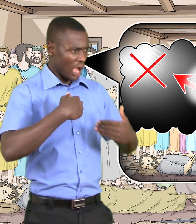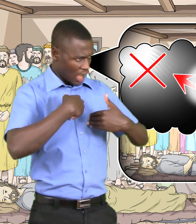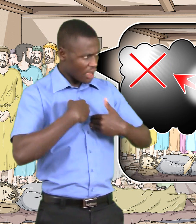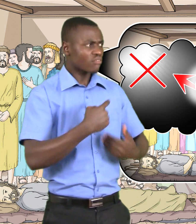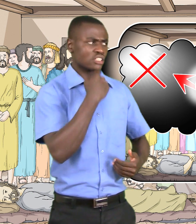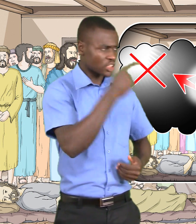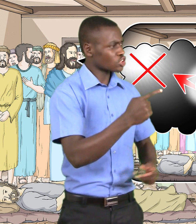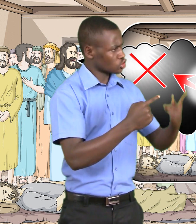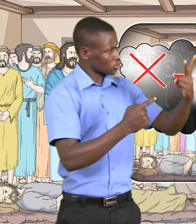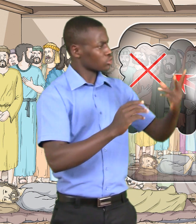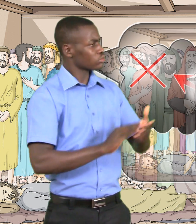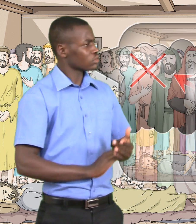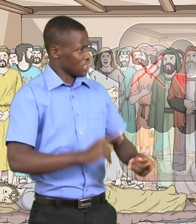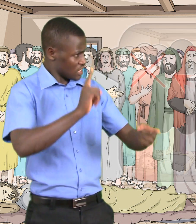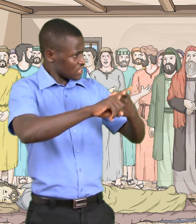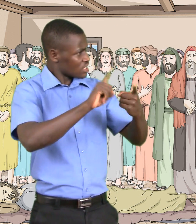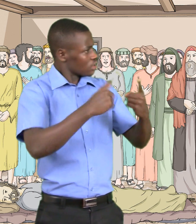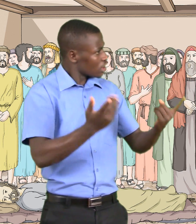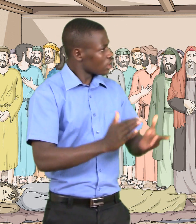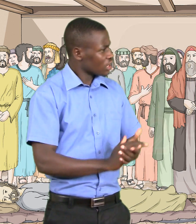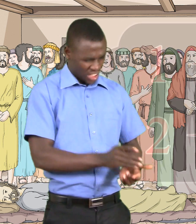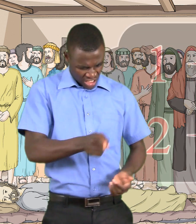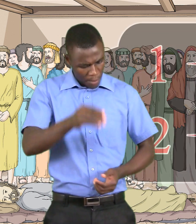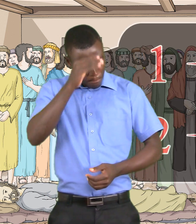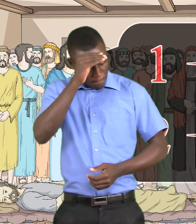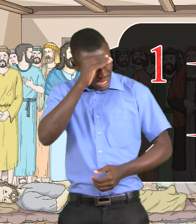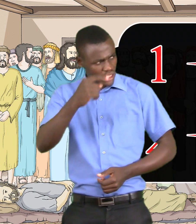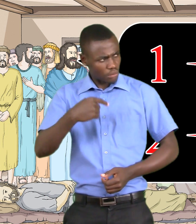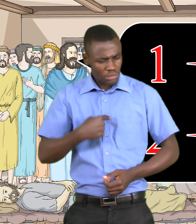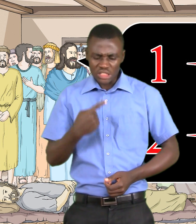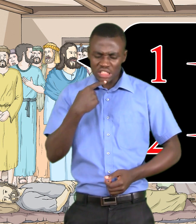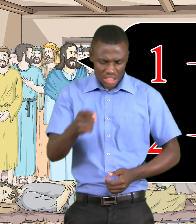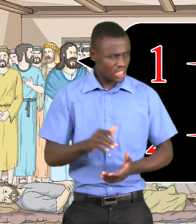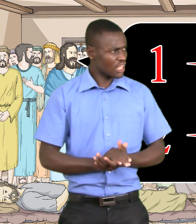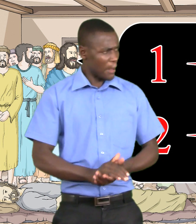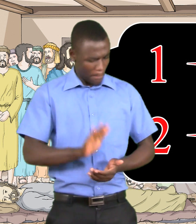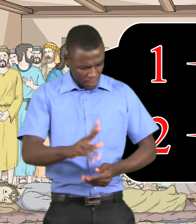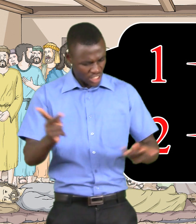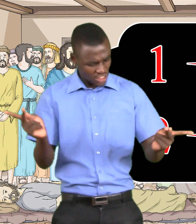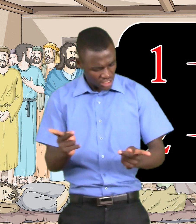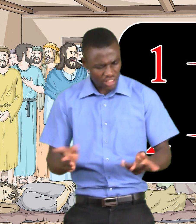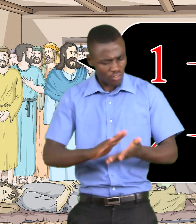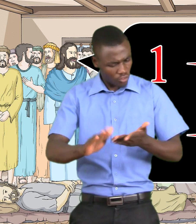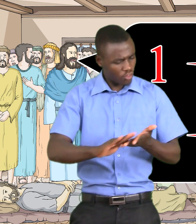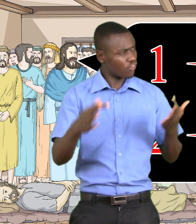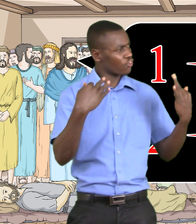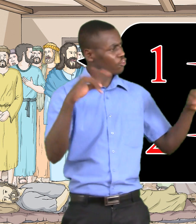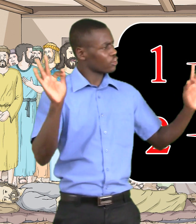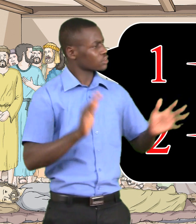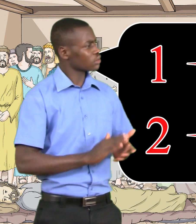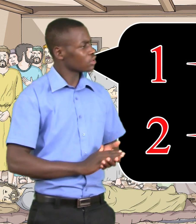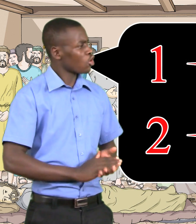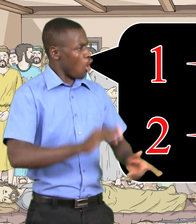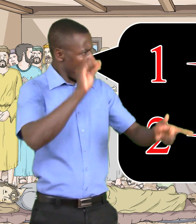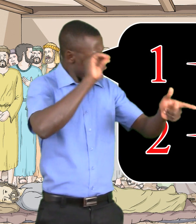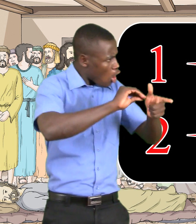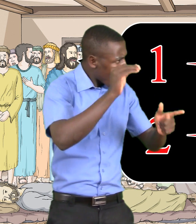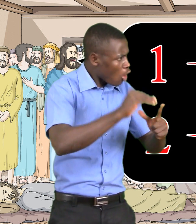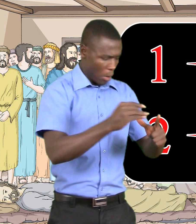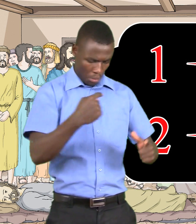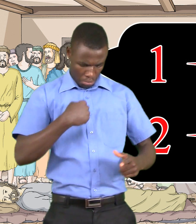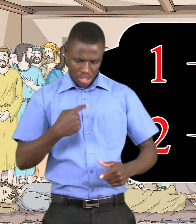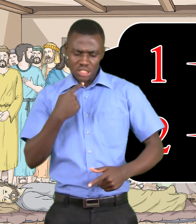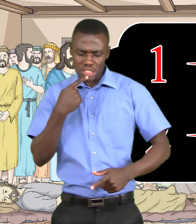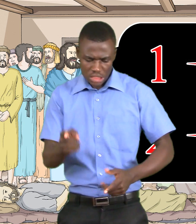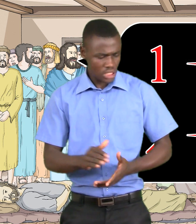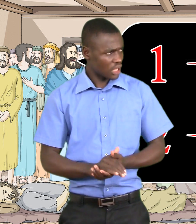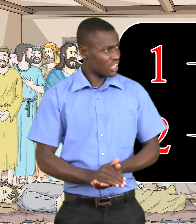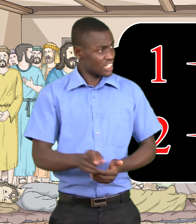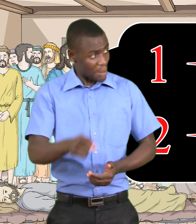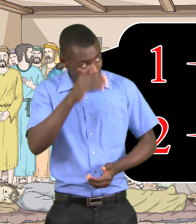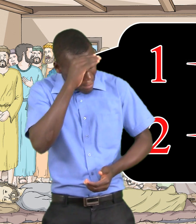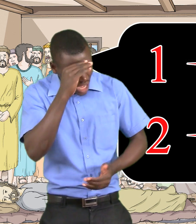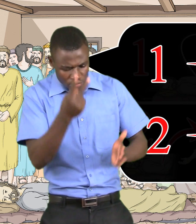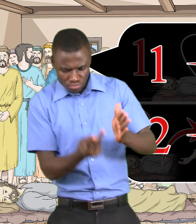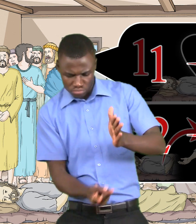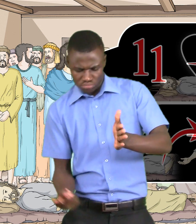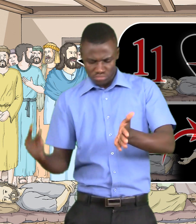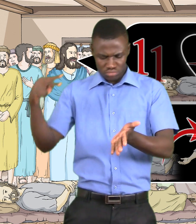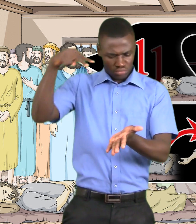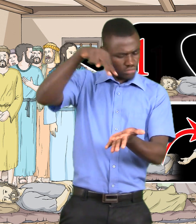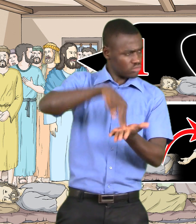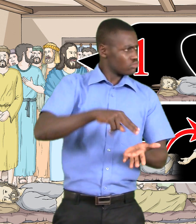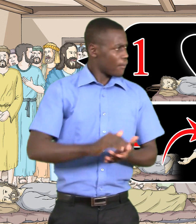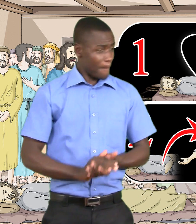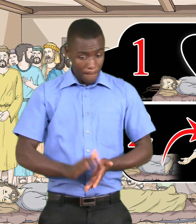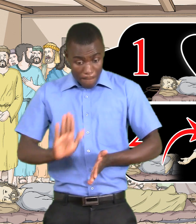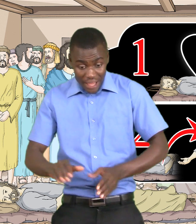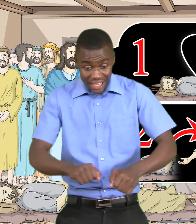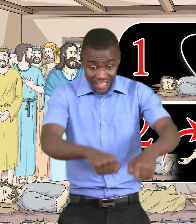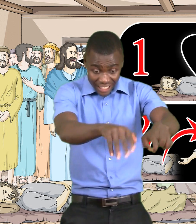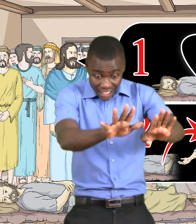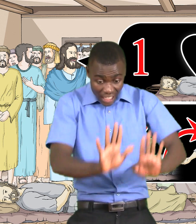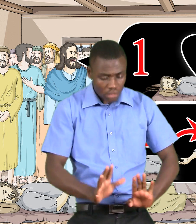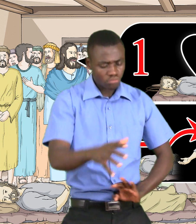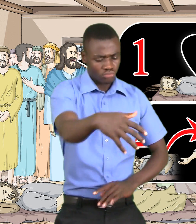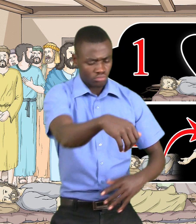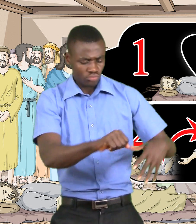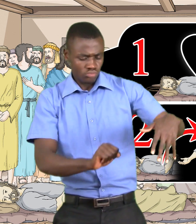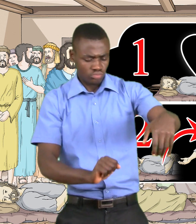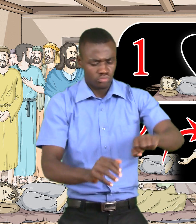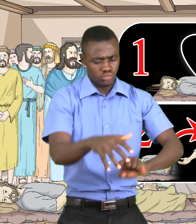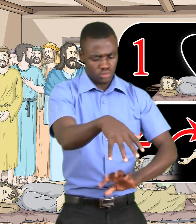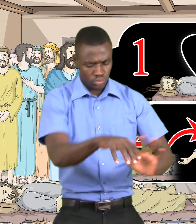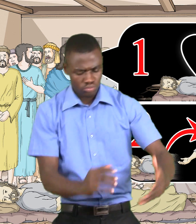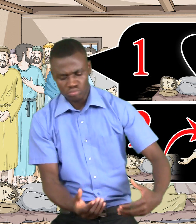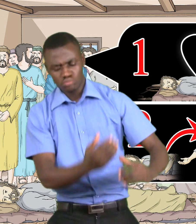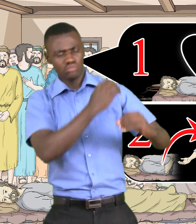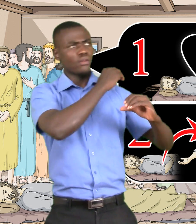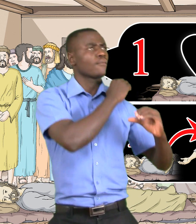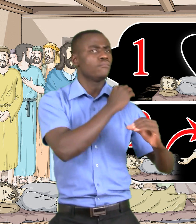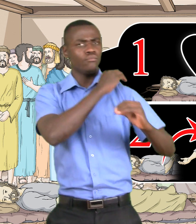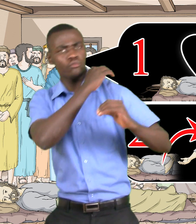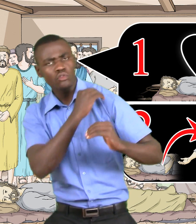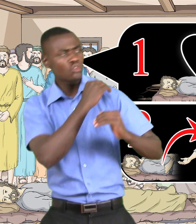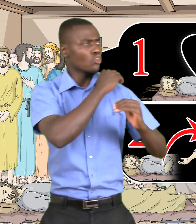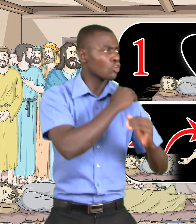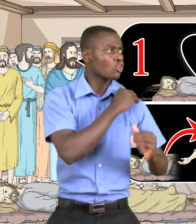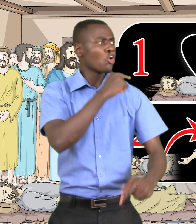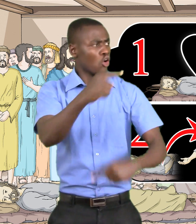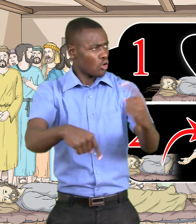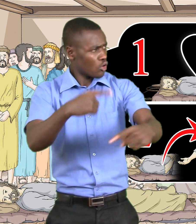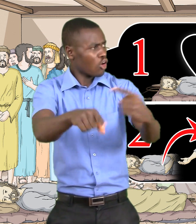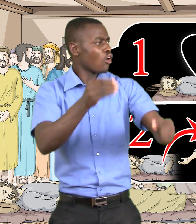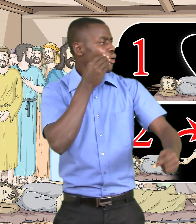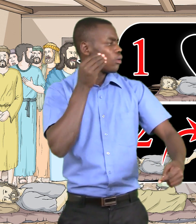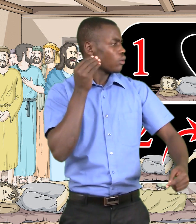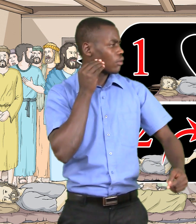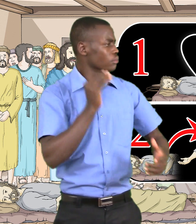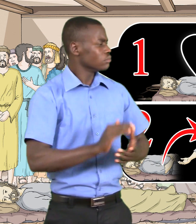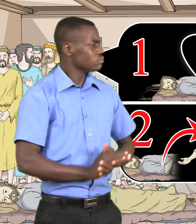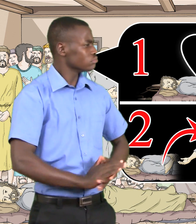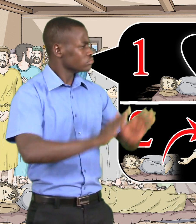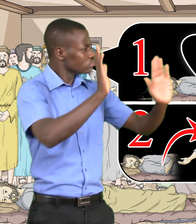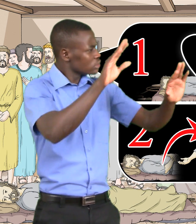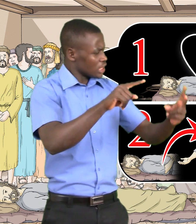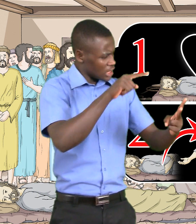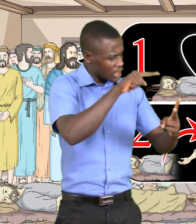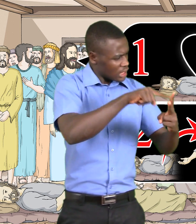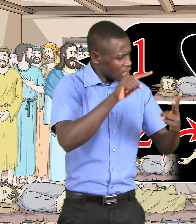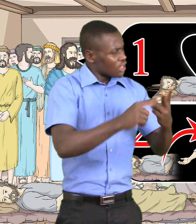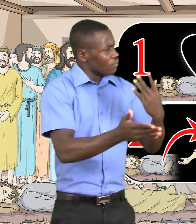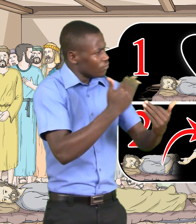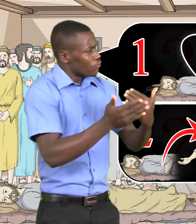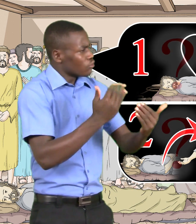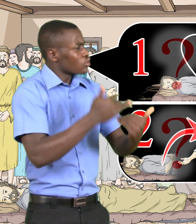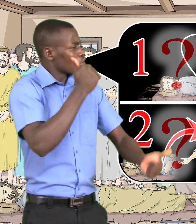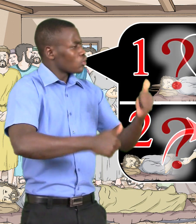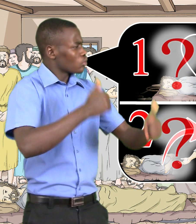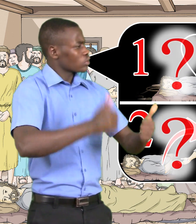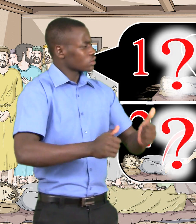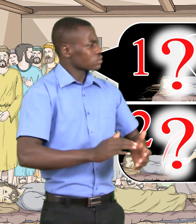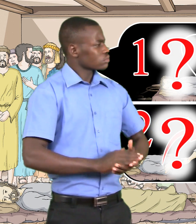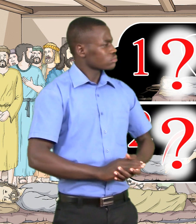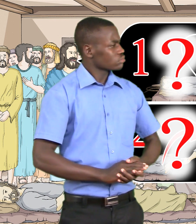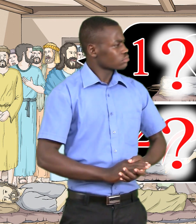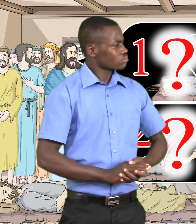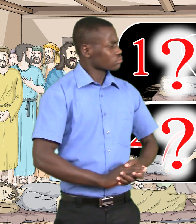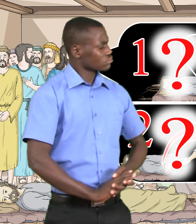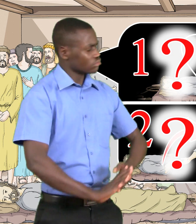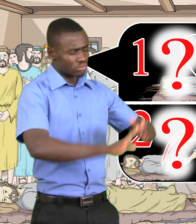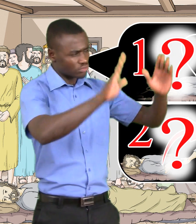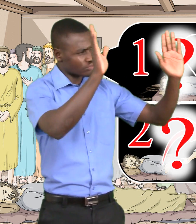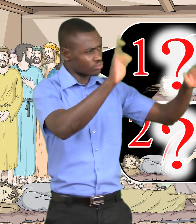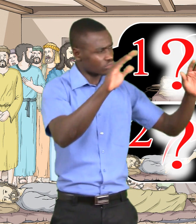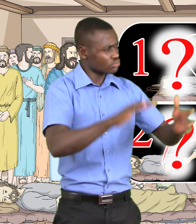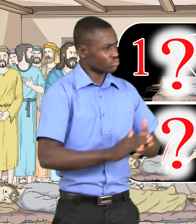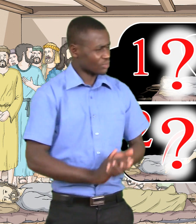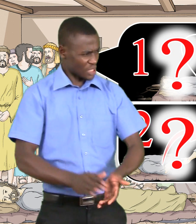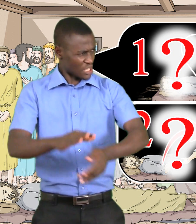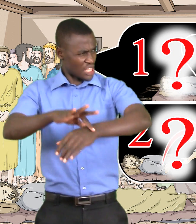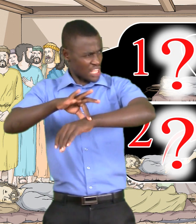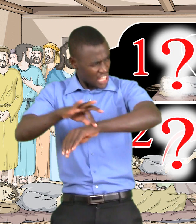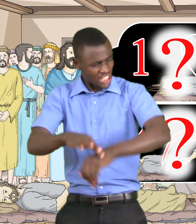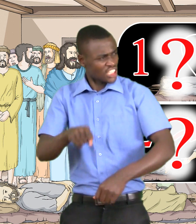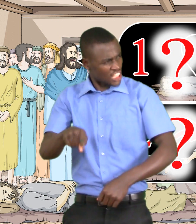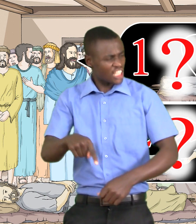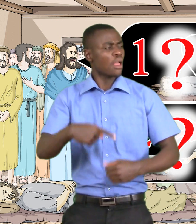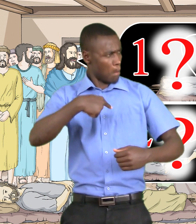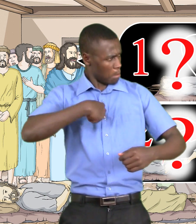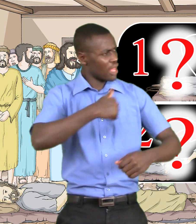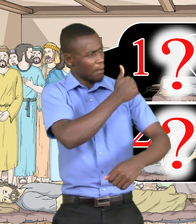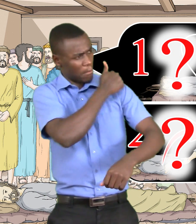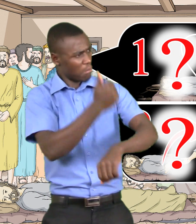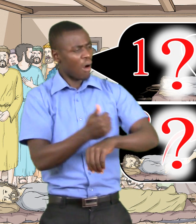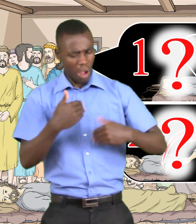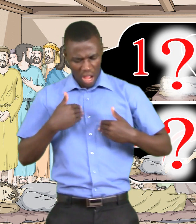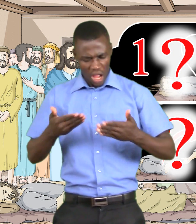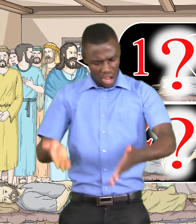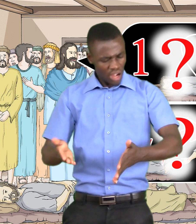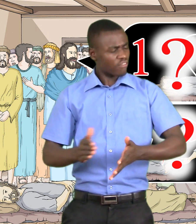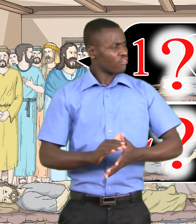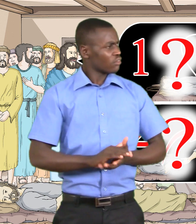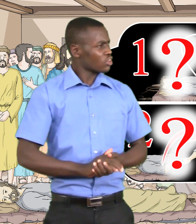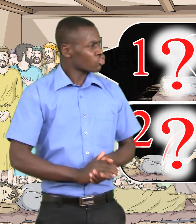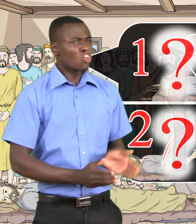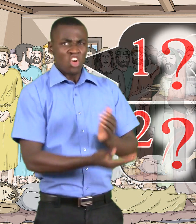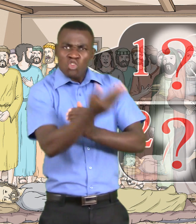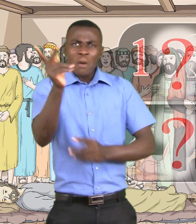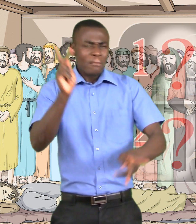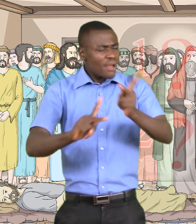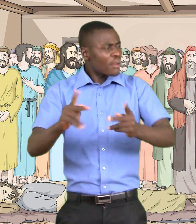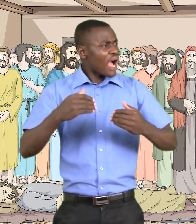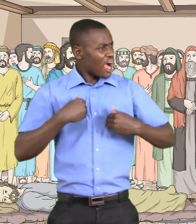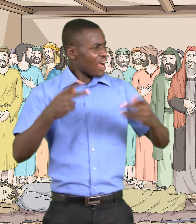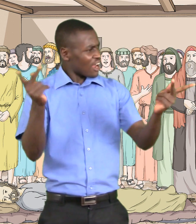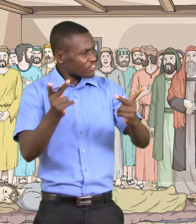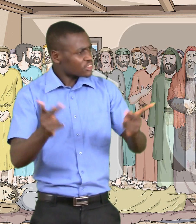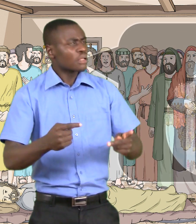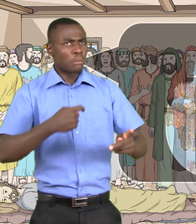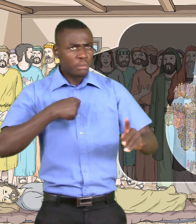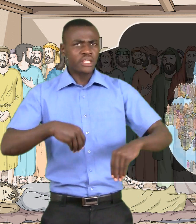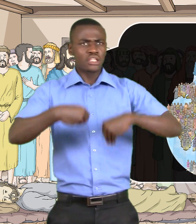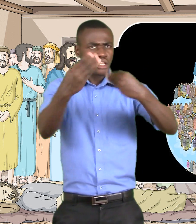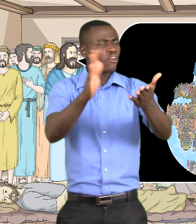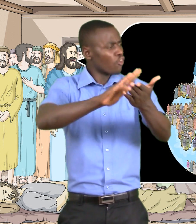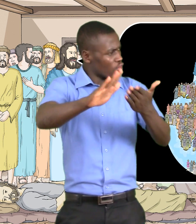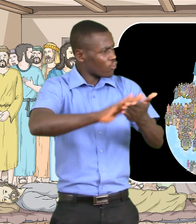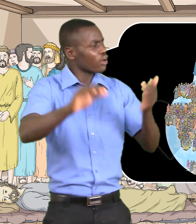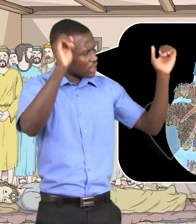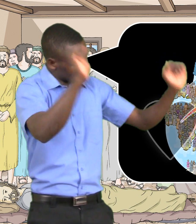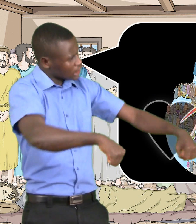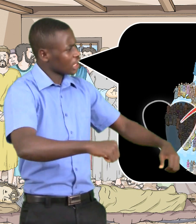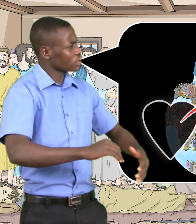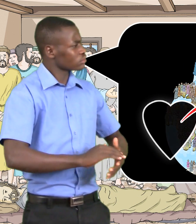“Which is easier: to say to a paralytic, ‘Your sins are forgiven,’ or to say, ‘Get up, pick up your mat, and walk’?